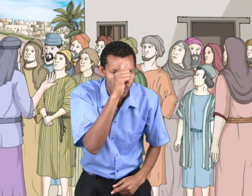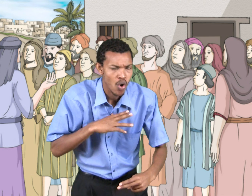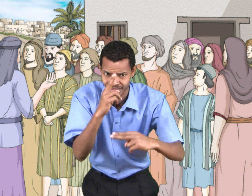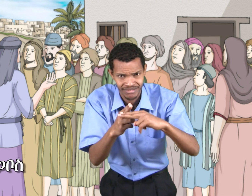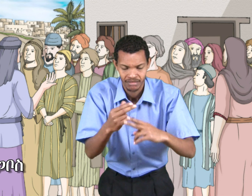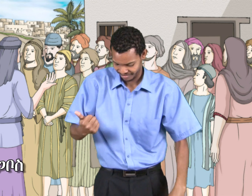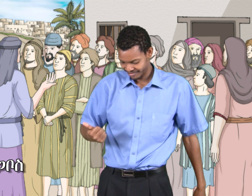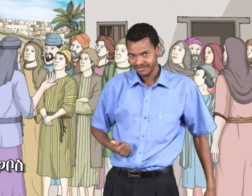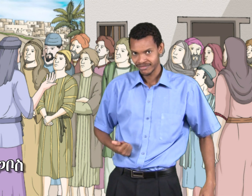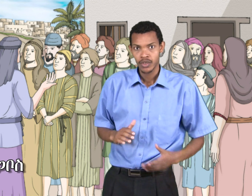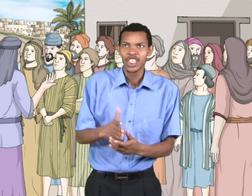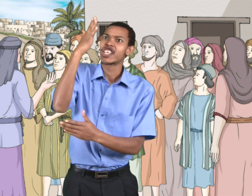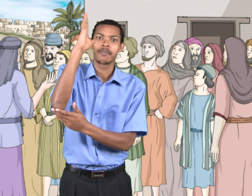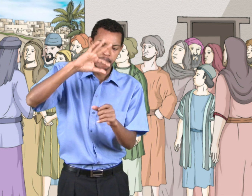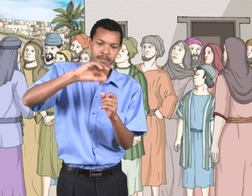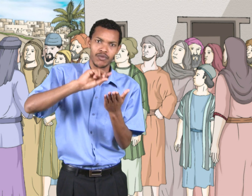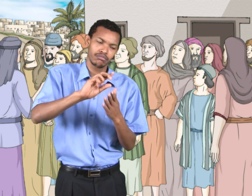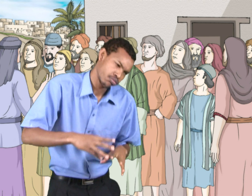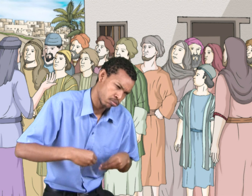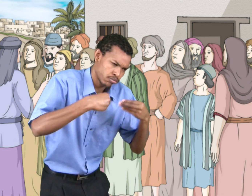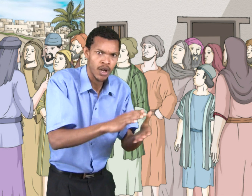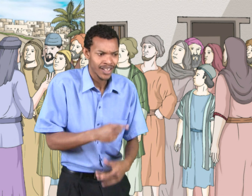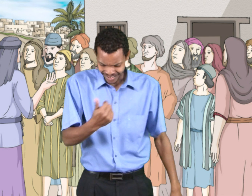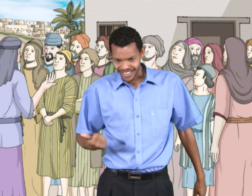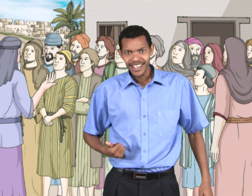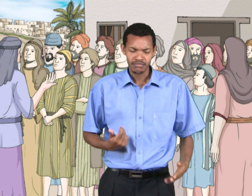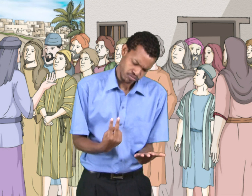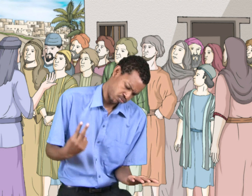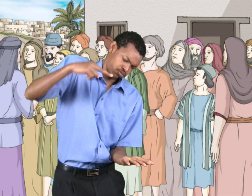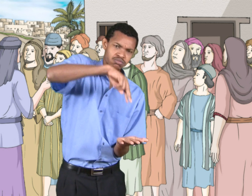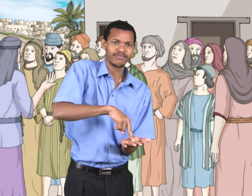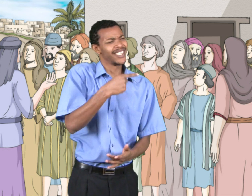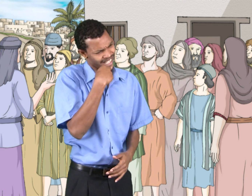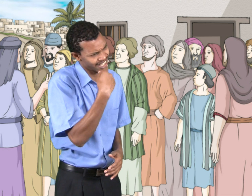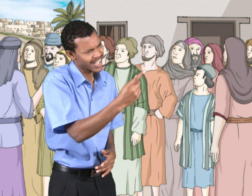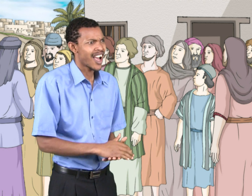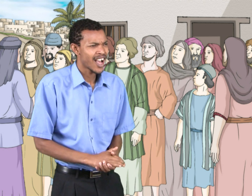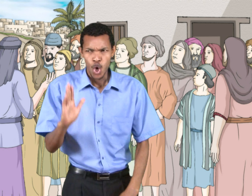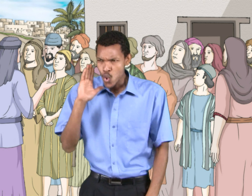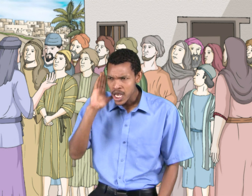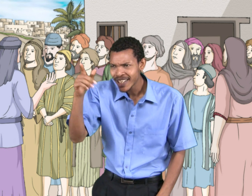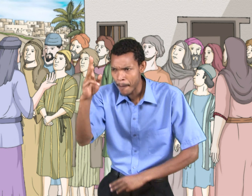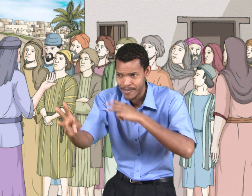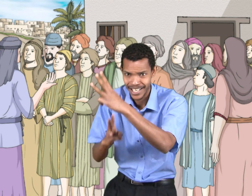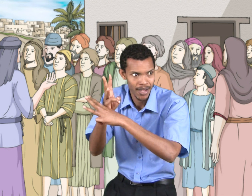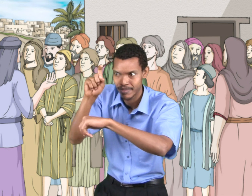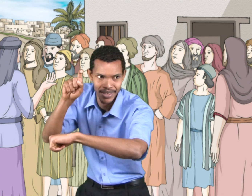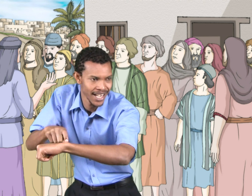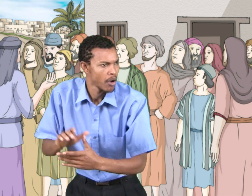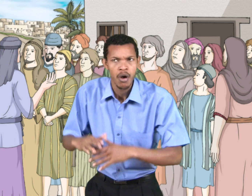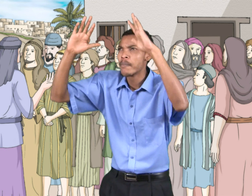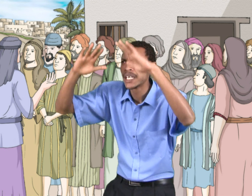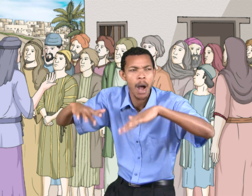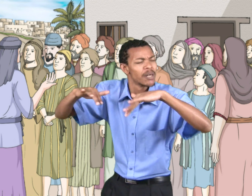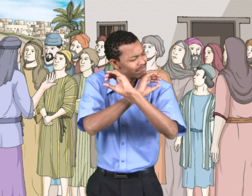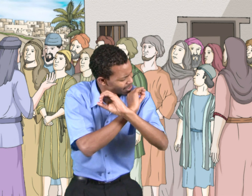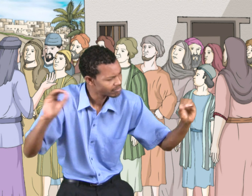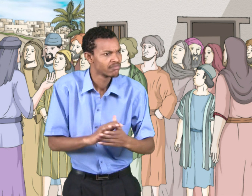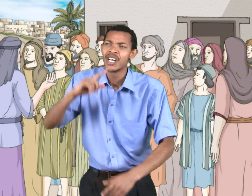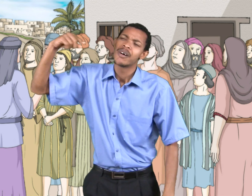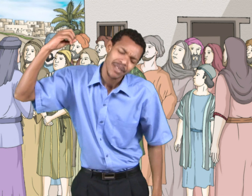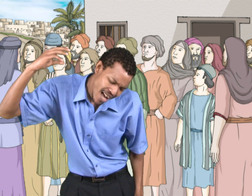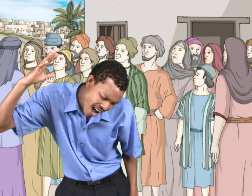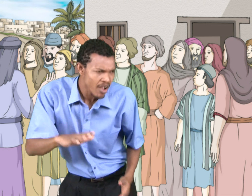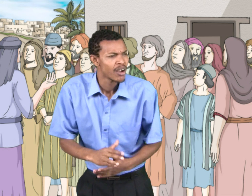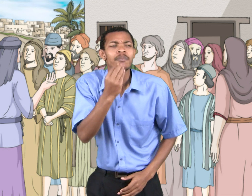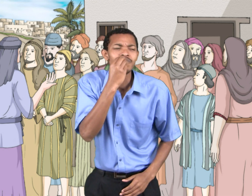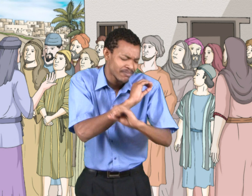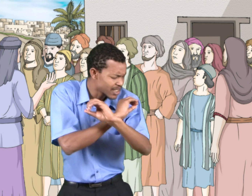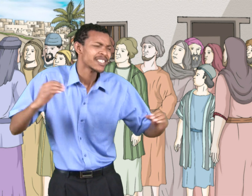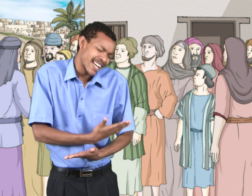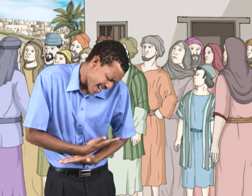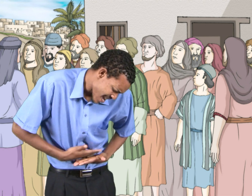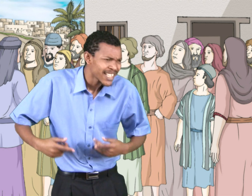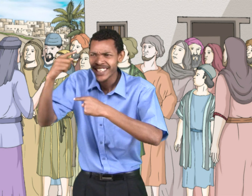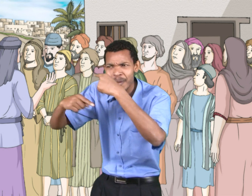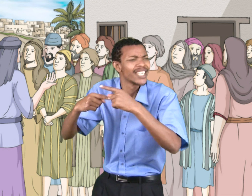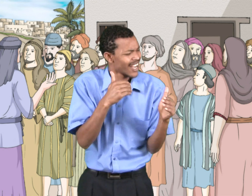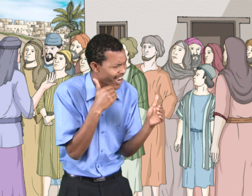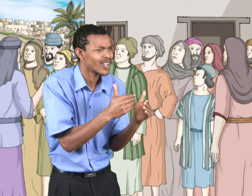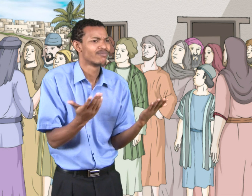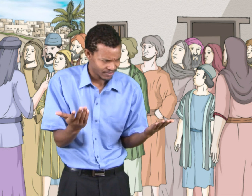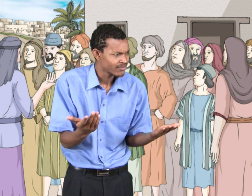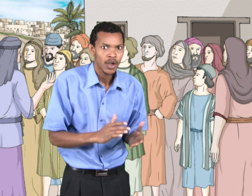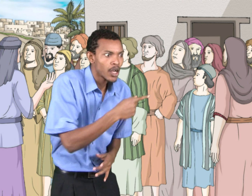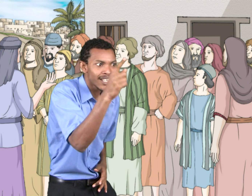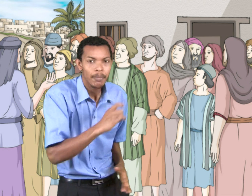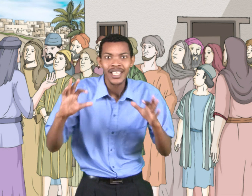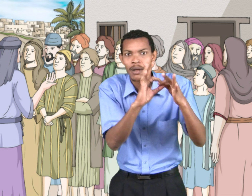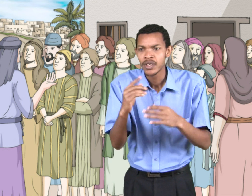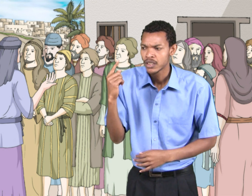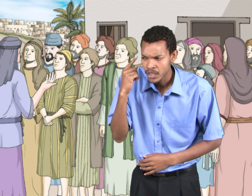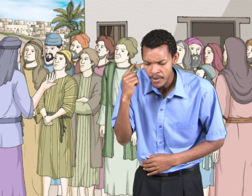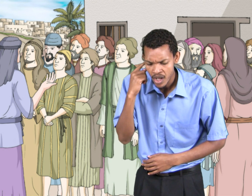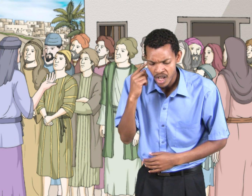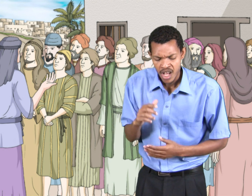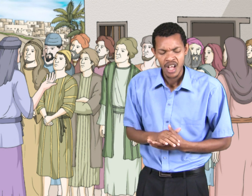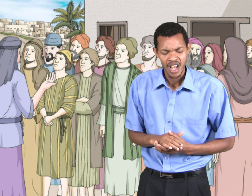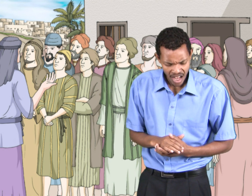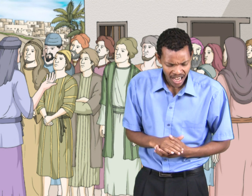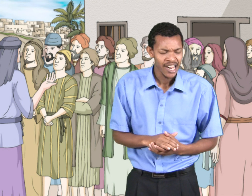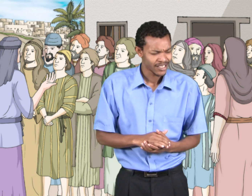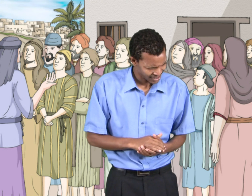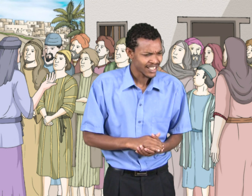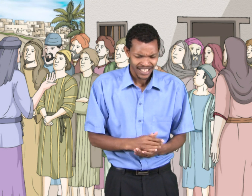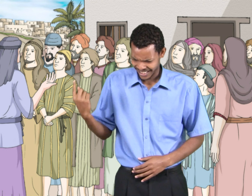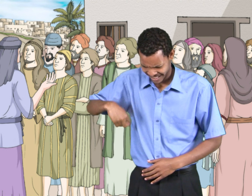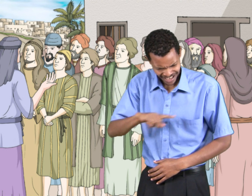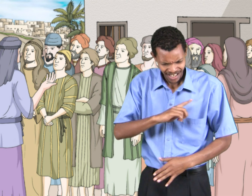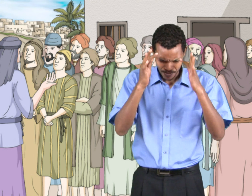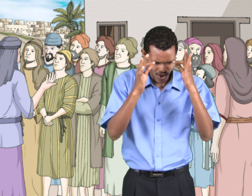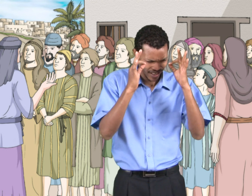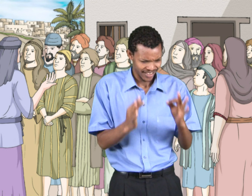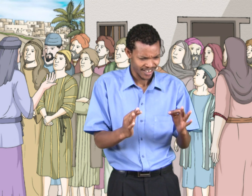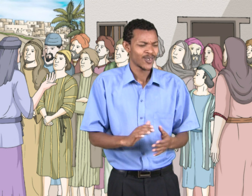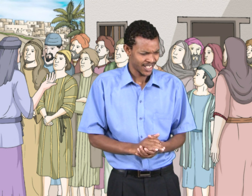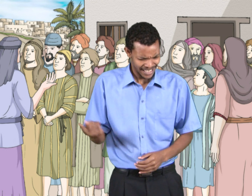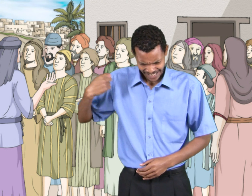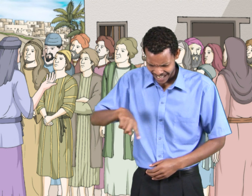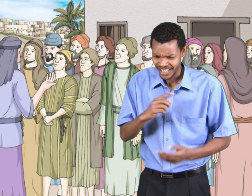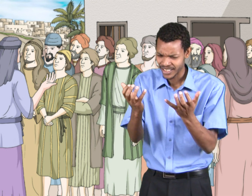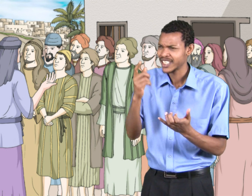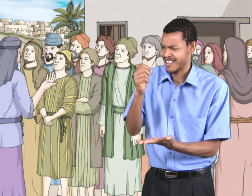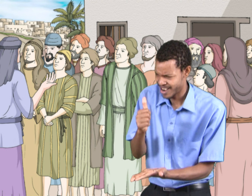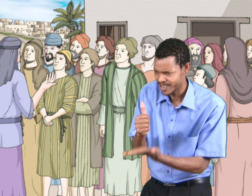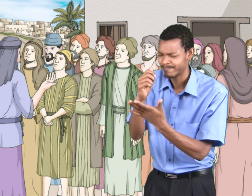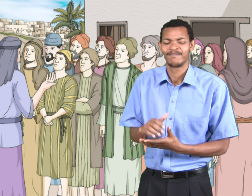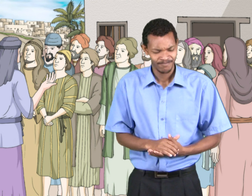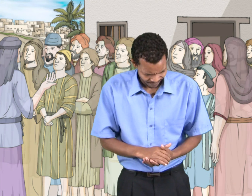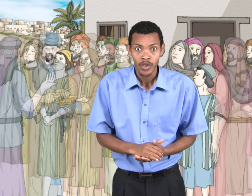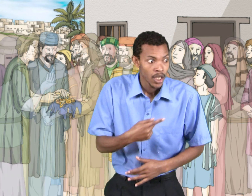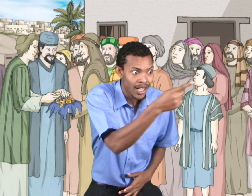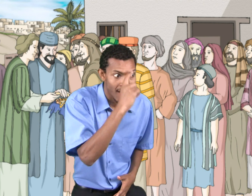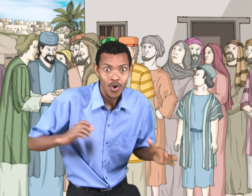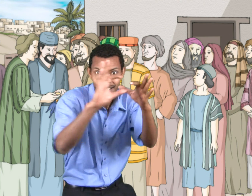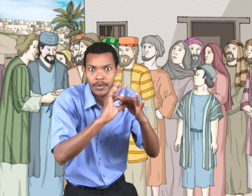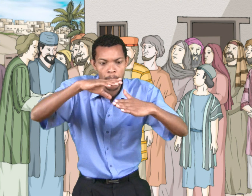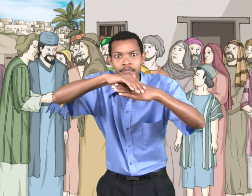One of them named Agabus stood up and predicted through the Spirit that a great famine would sweep across the whole world.